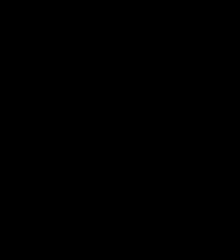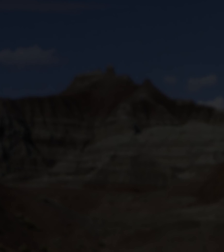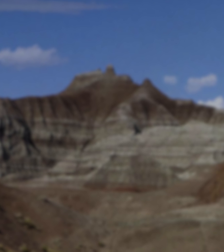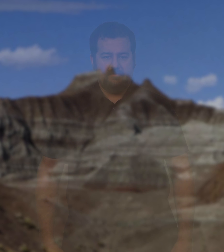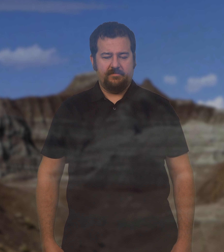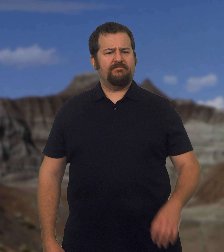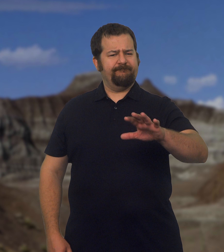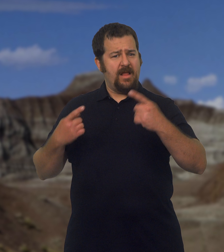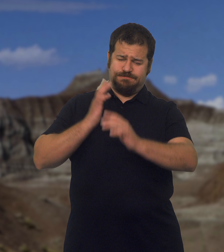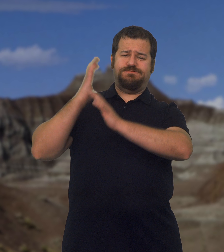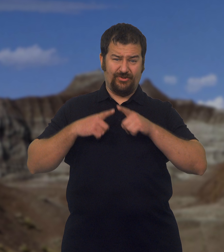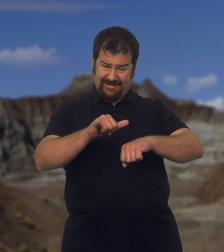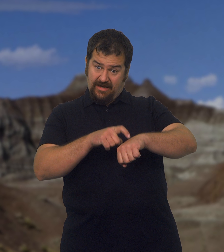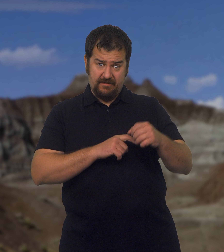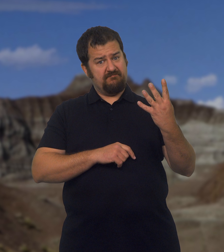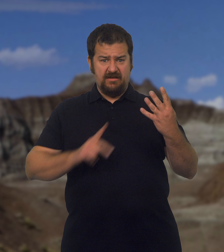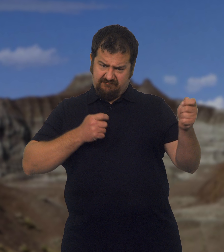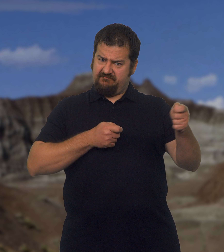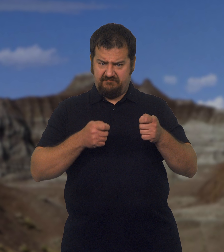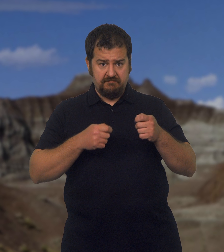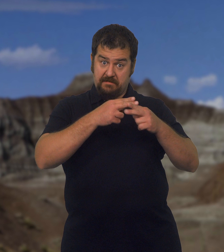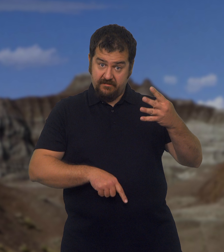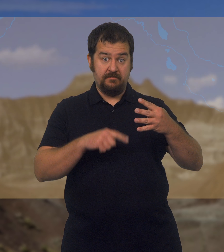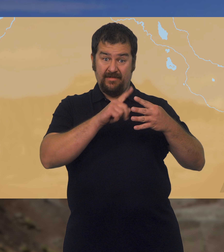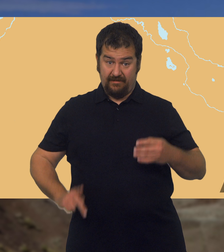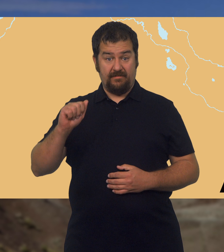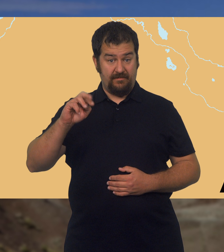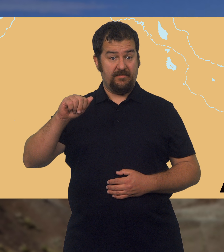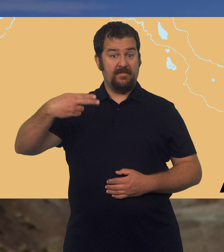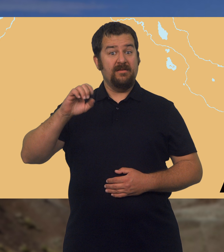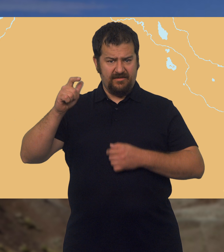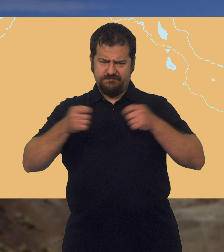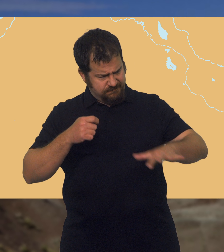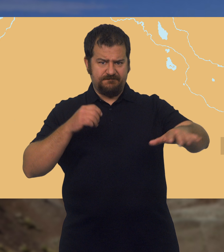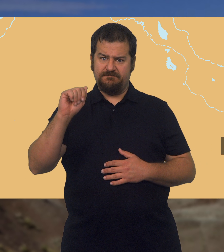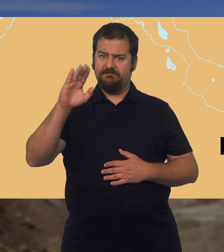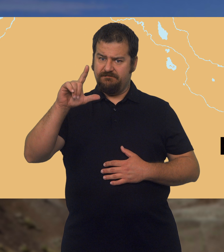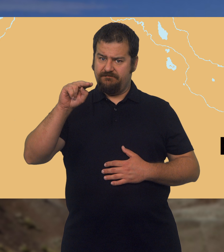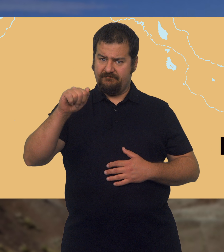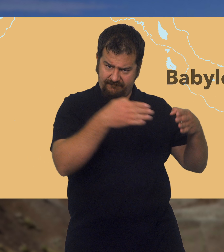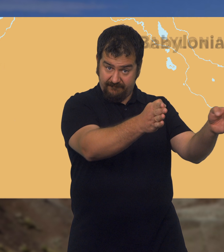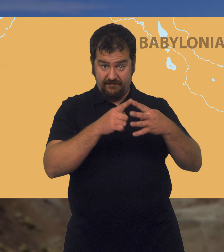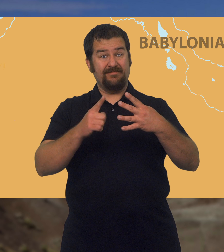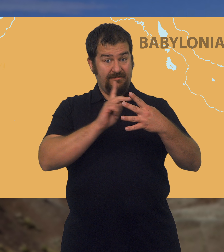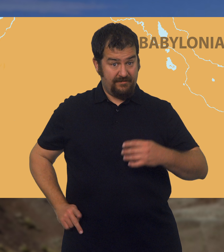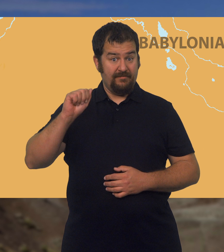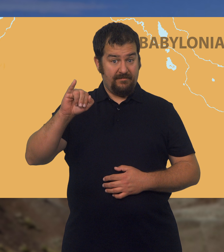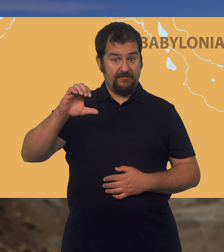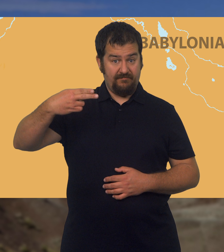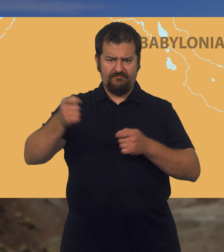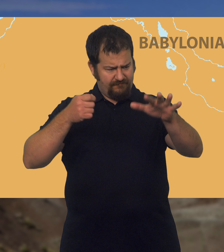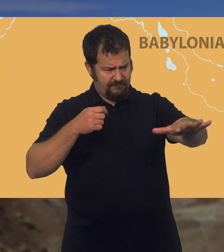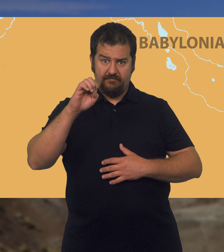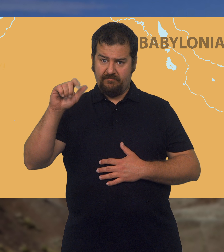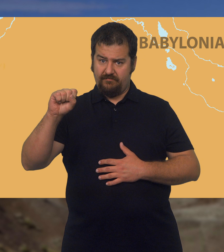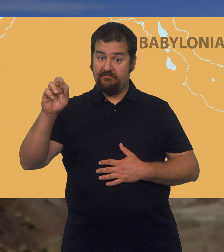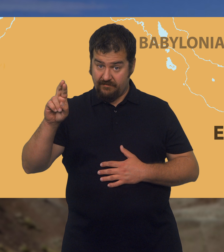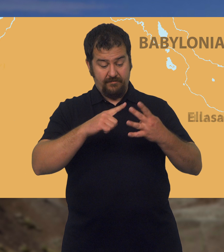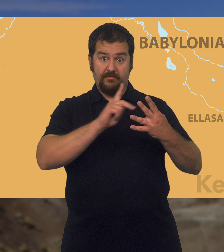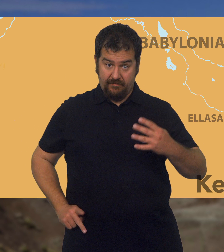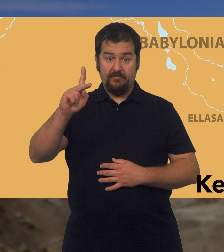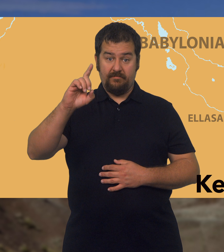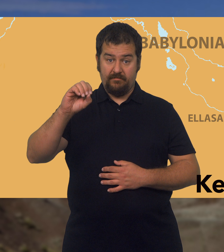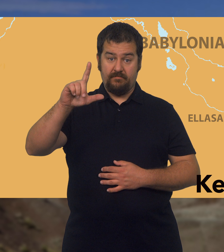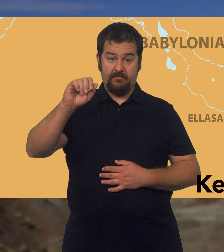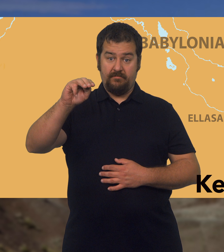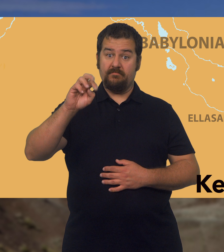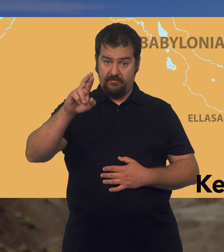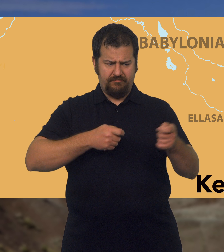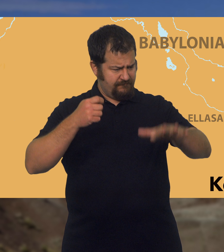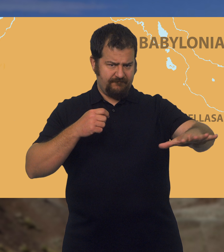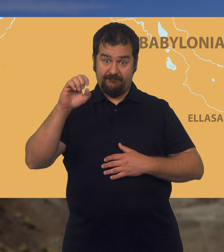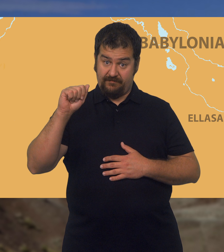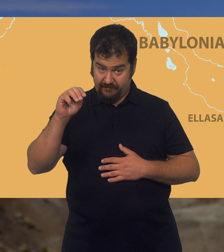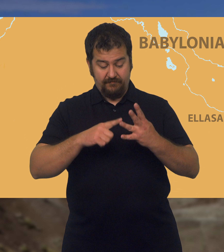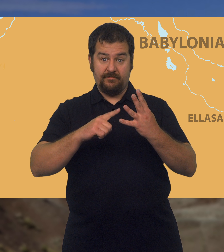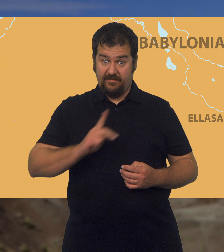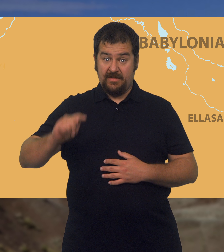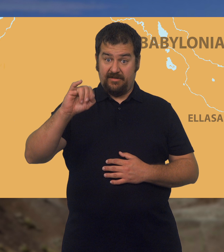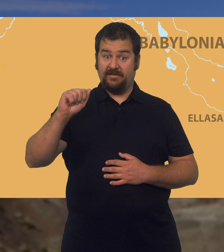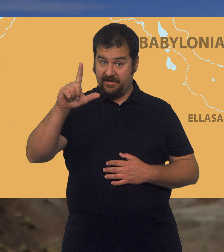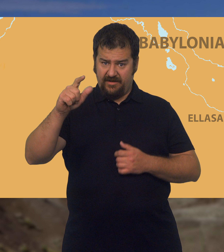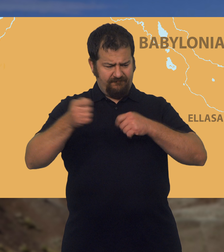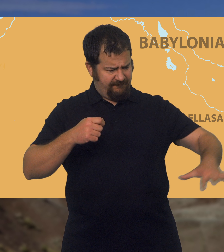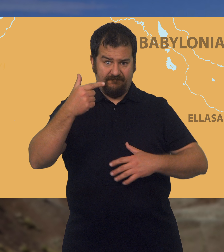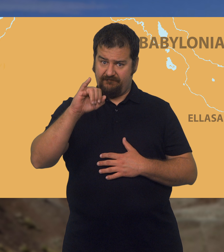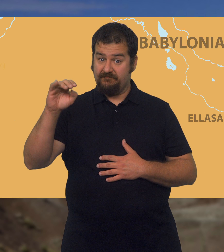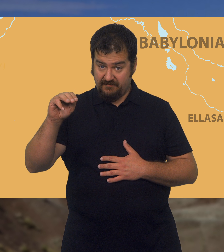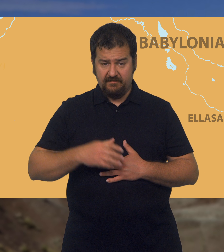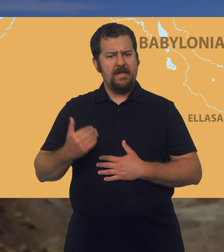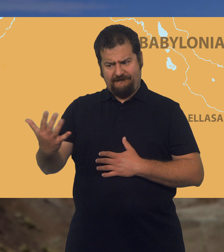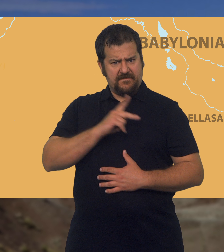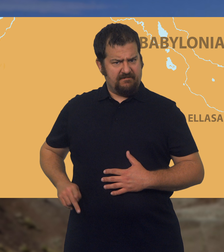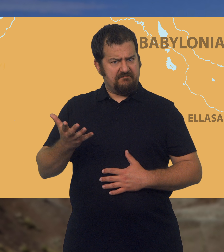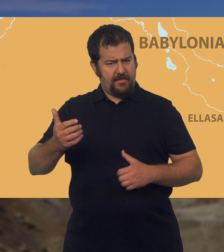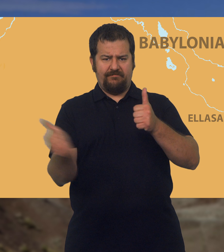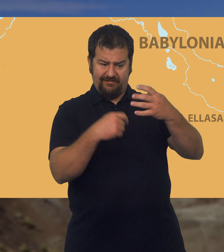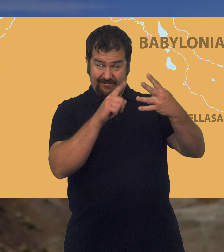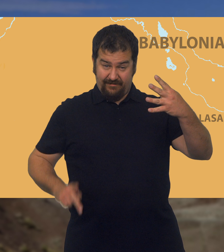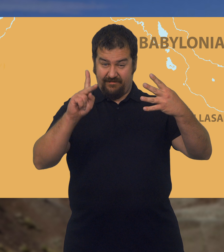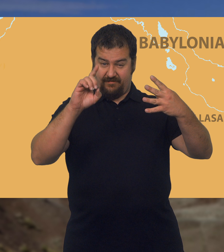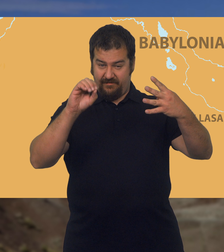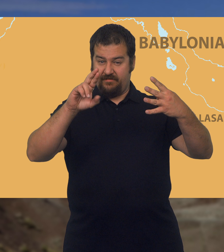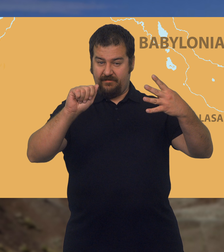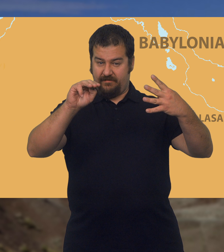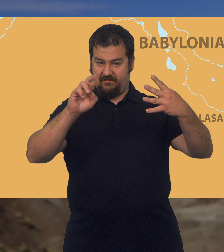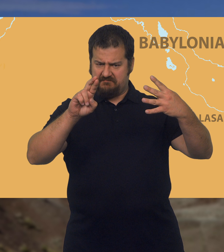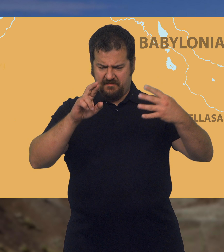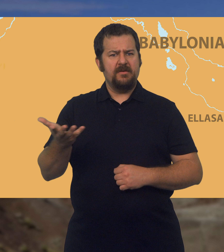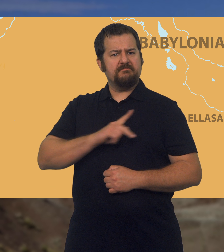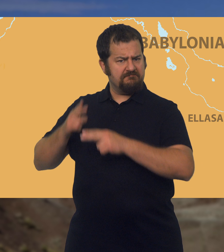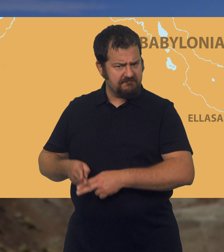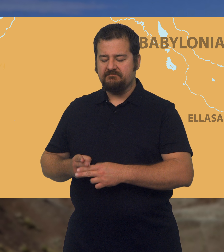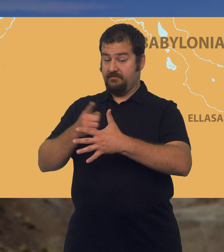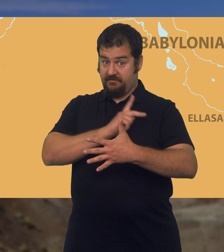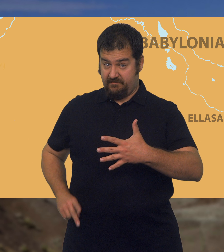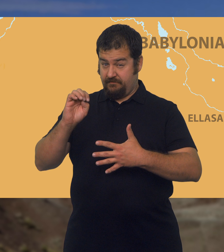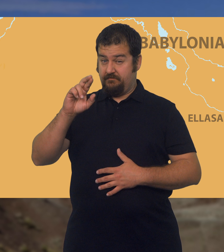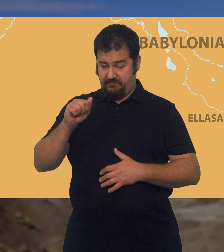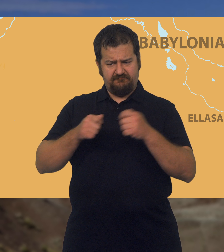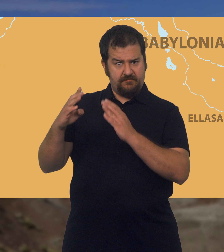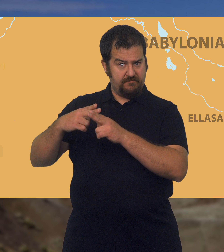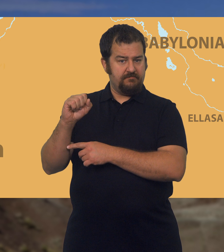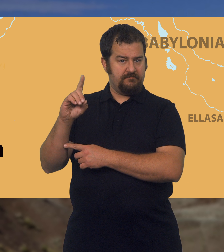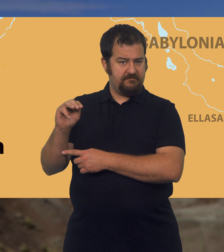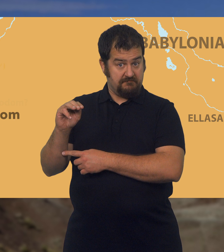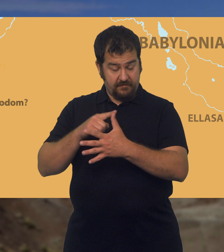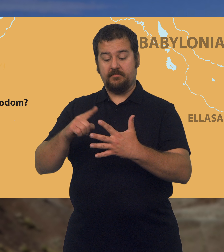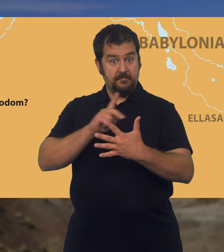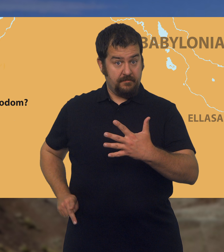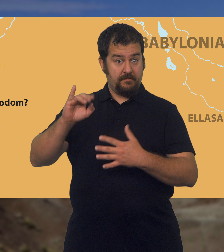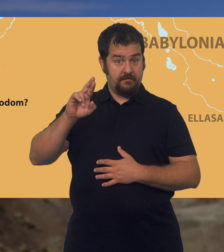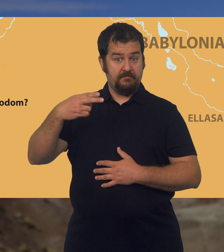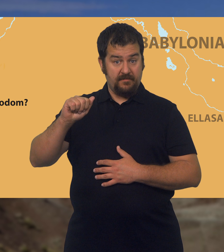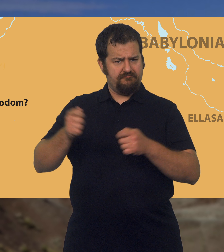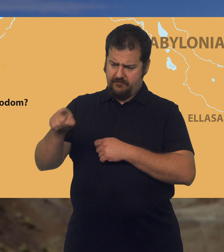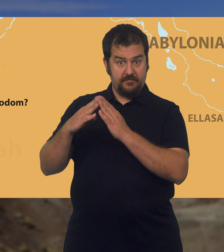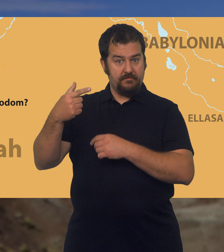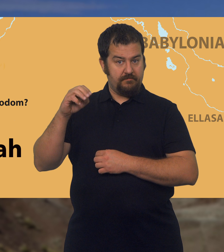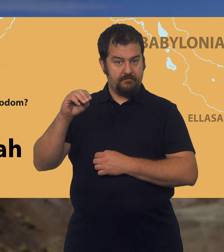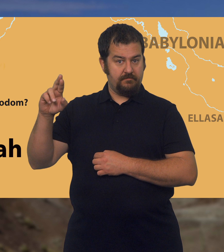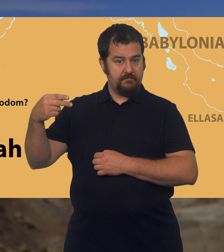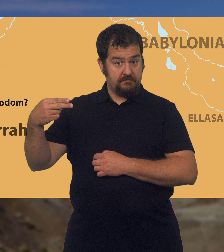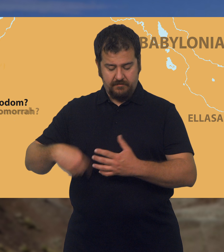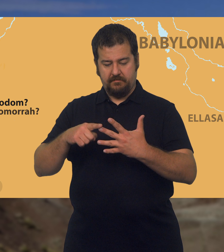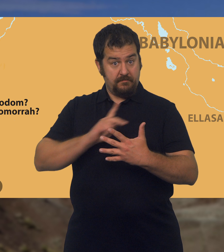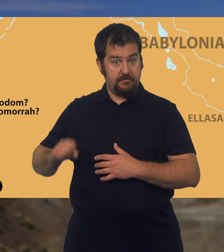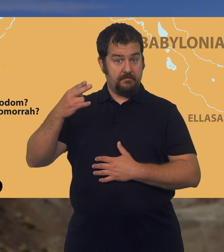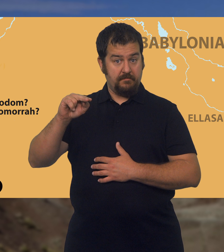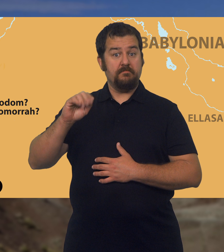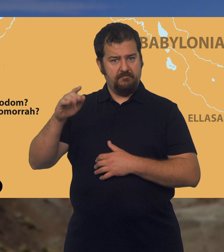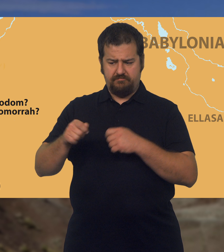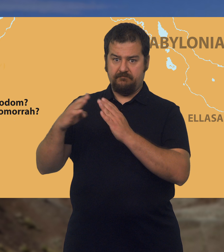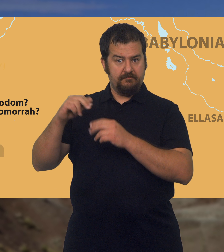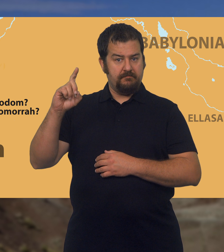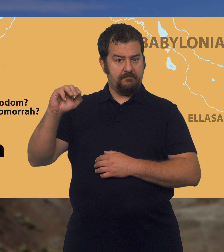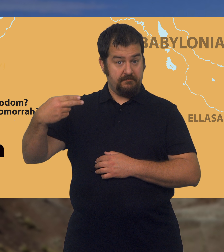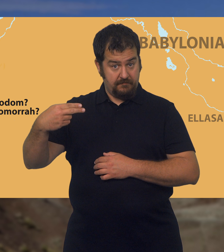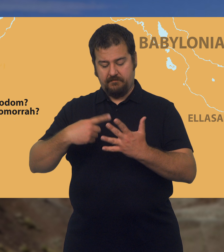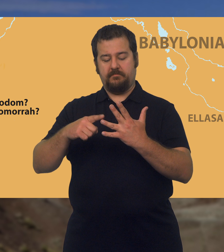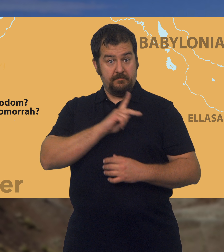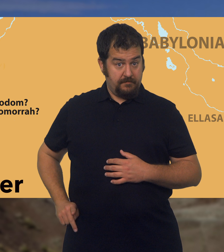In those days Amraphel king of Shinar, Arioch king of Ellasar, Chedorlaomer king of Elam, and Tidal king of Goiim went to war against Bera king of Sodom, Birsha king of Gomorrah, Shinab king of Admah, Shemeber king of Zeboiim, and the king of Bela (that is, Zoar).